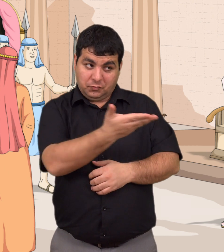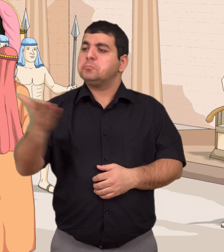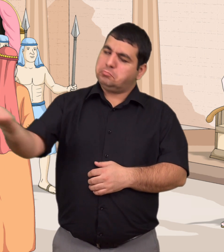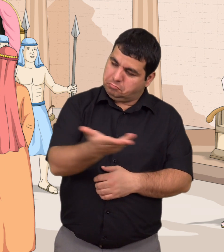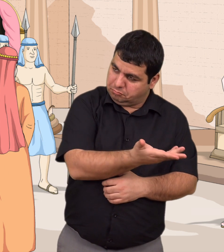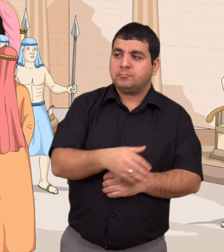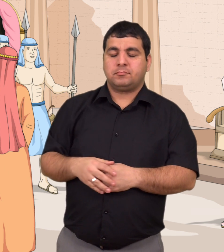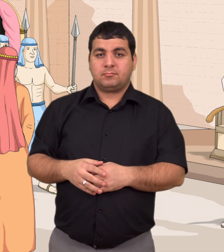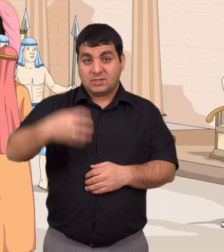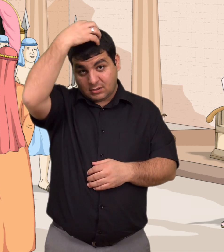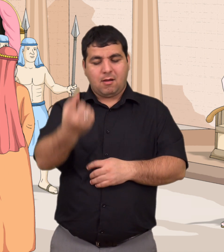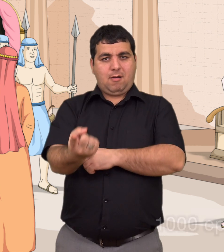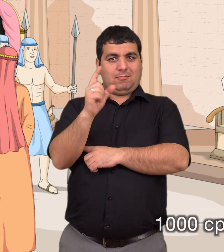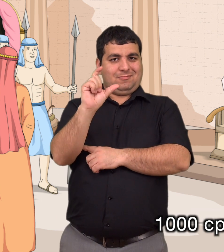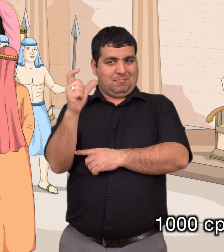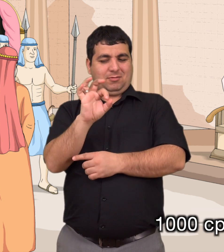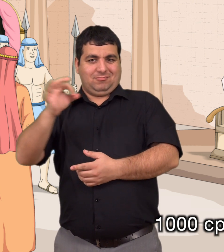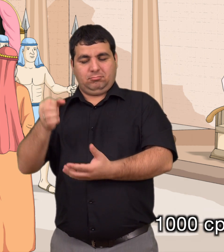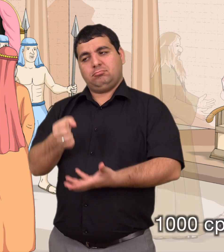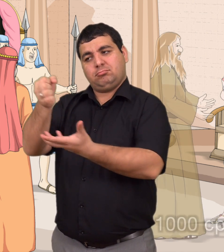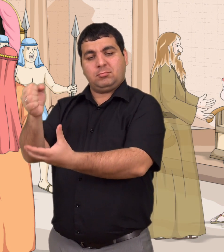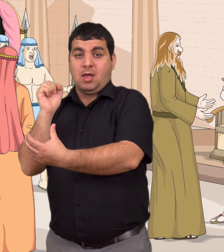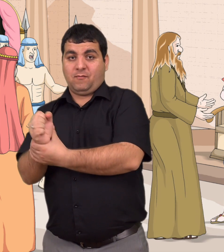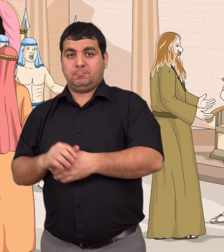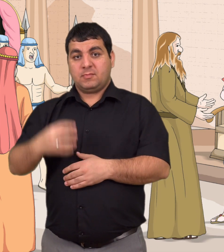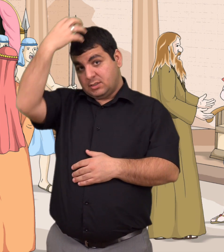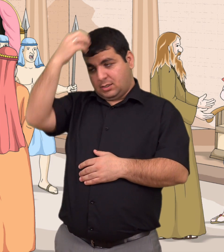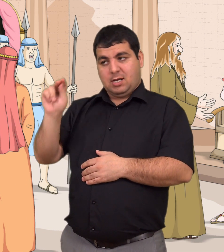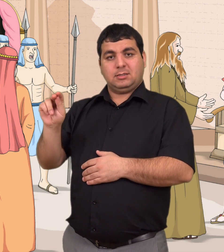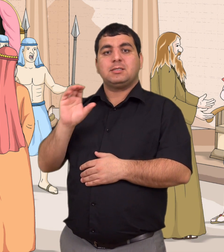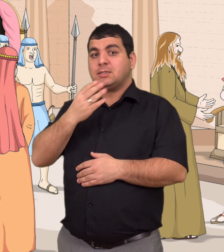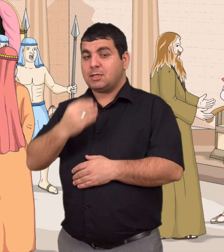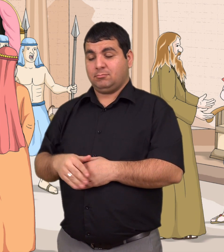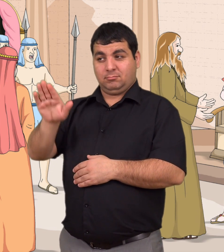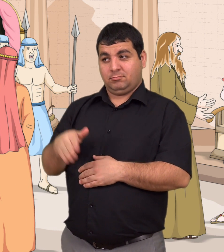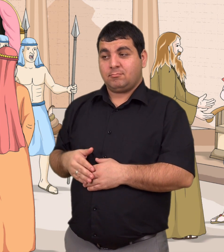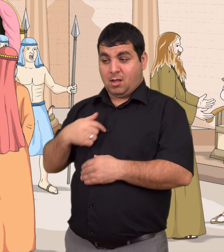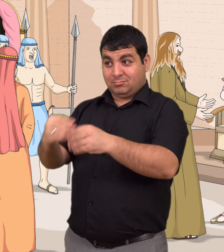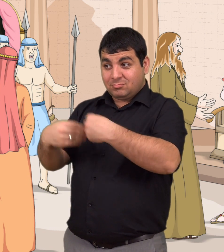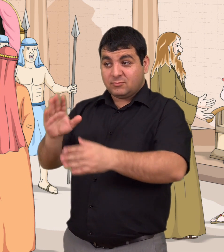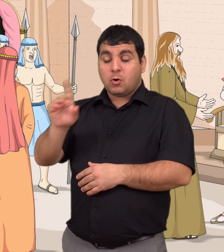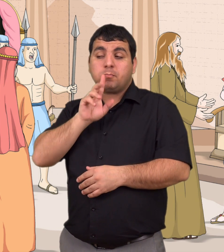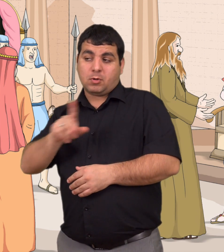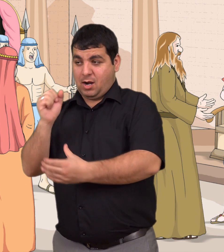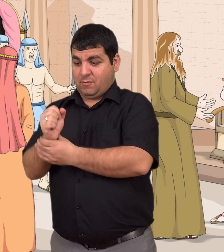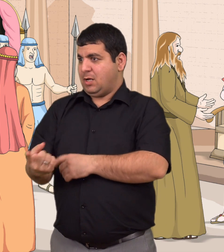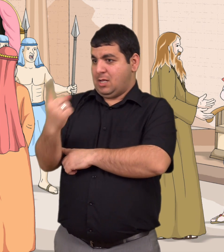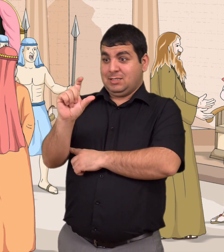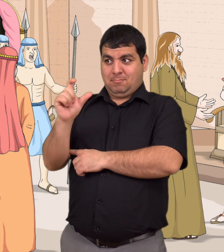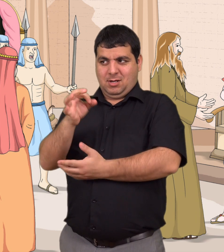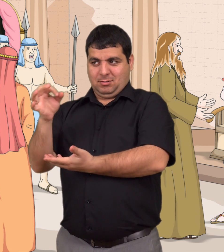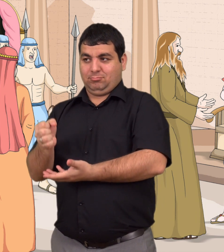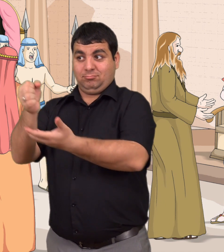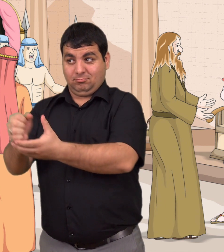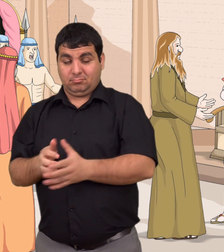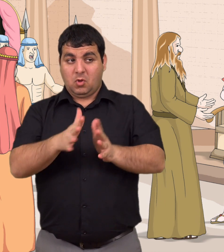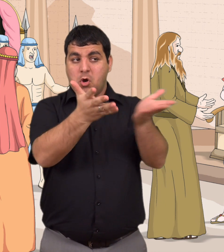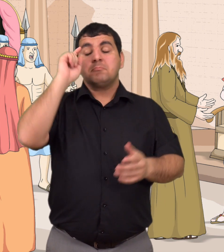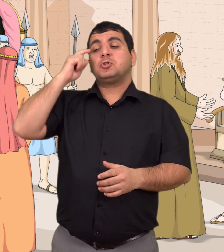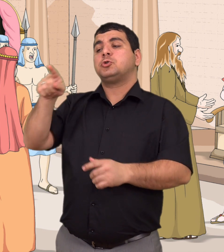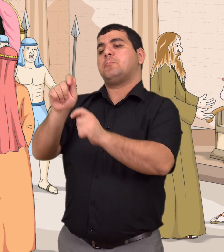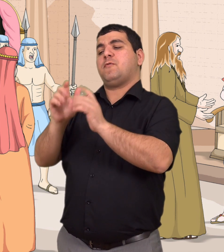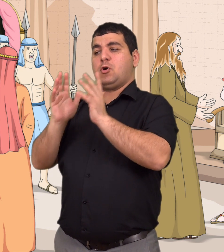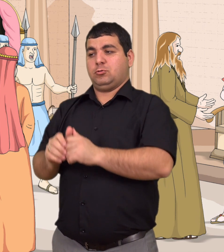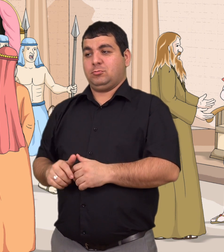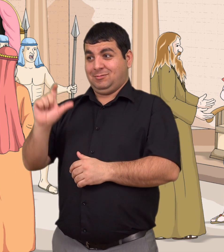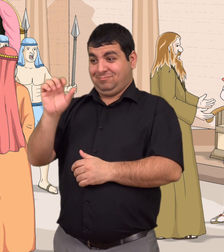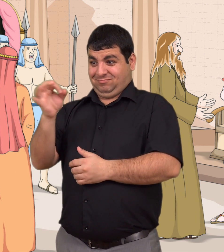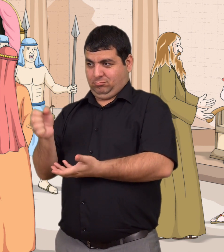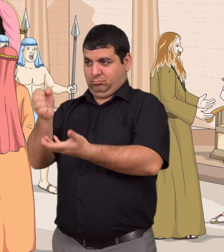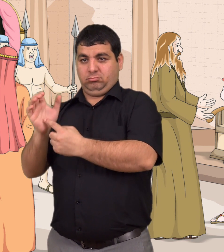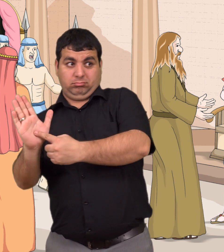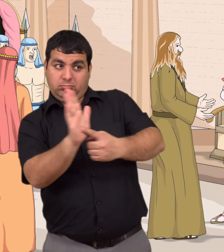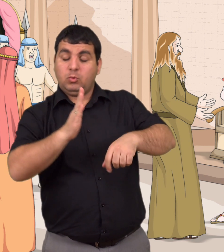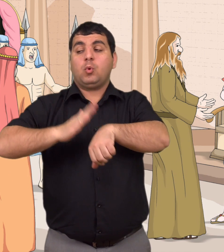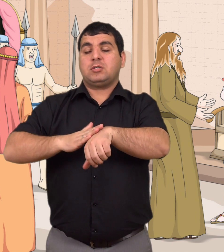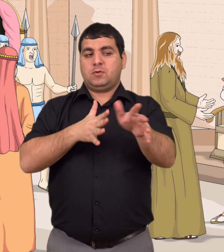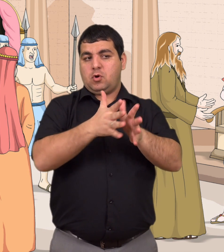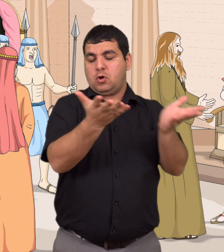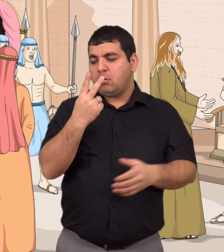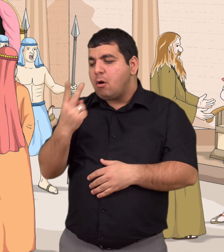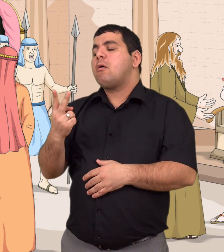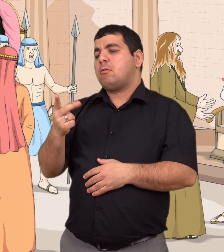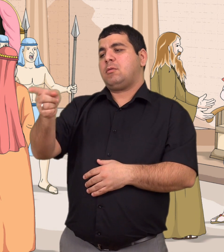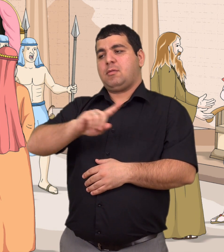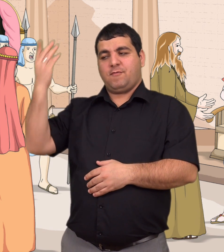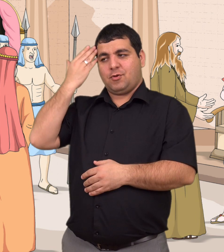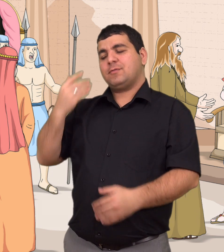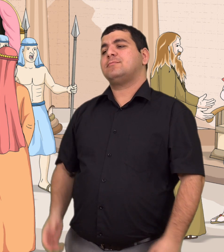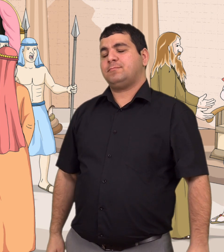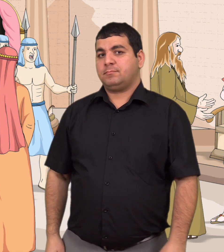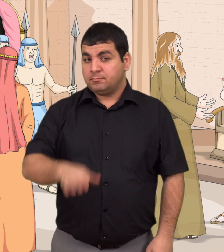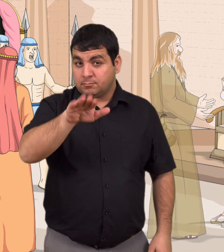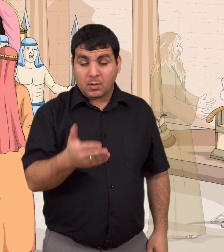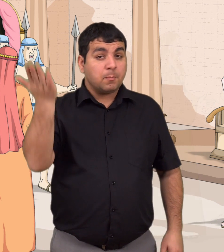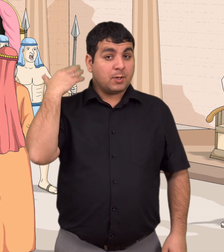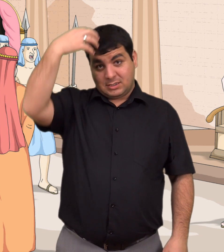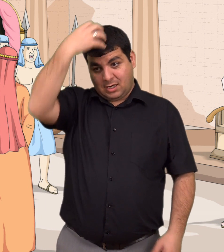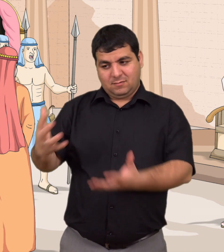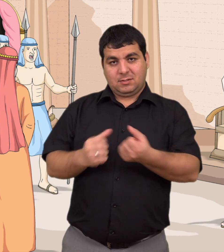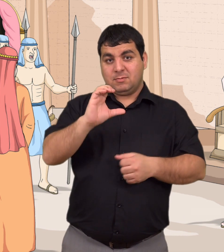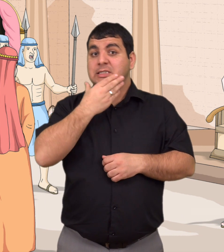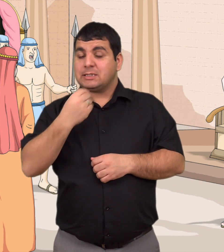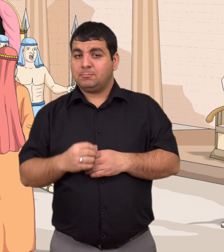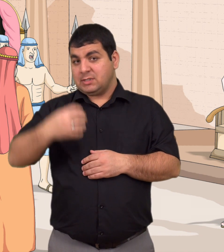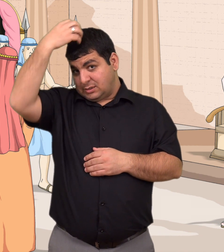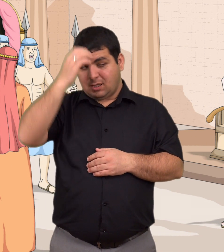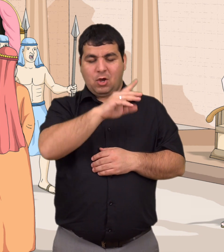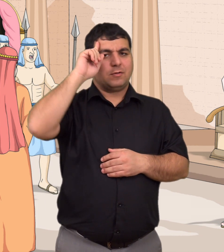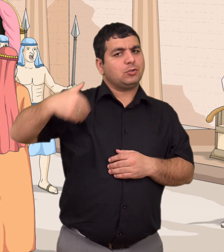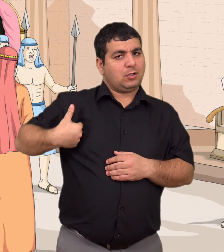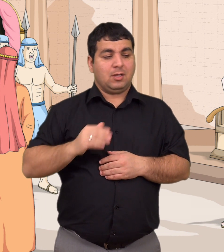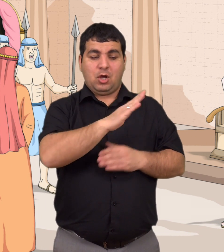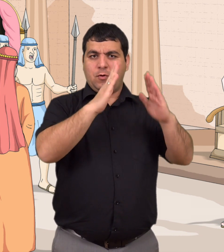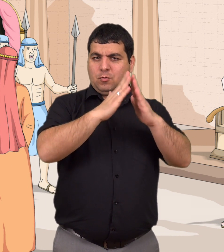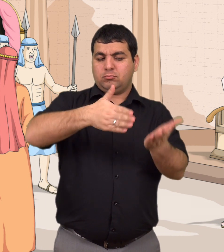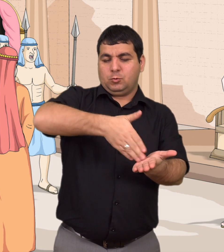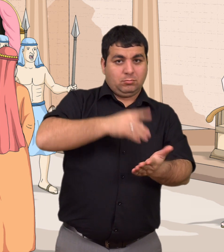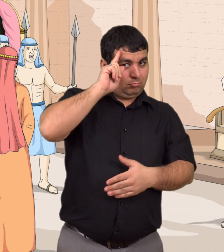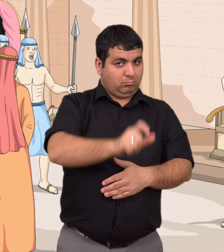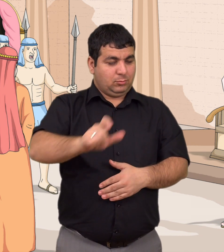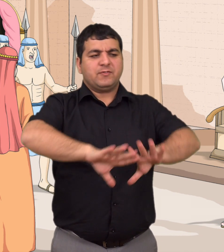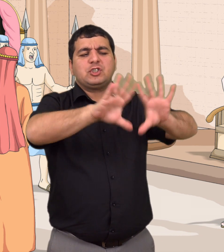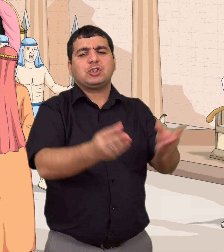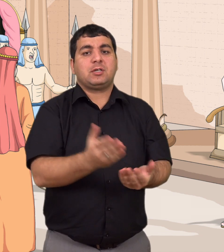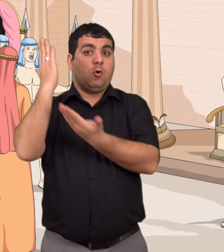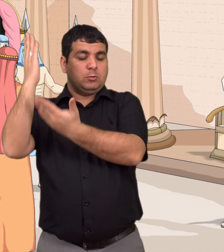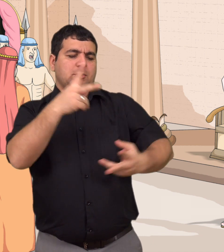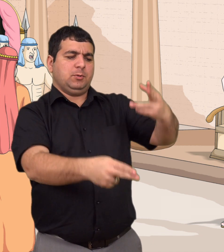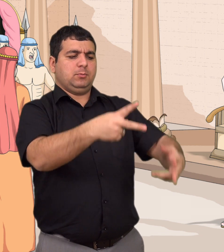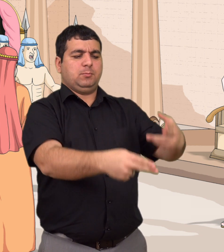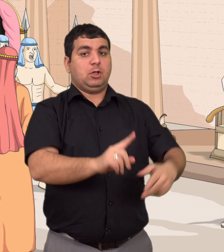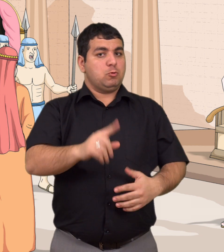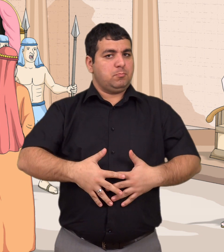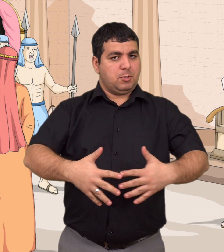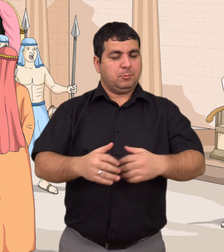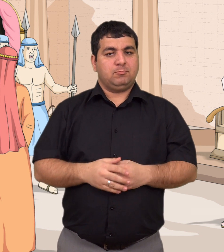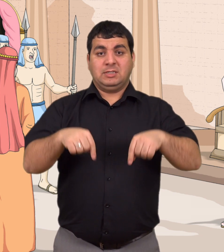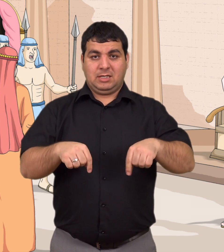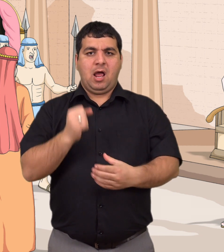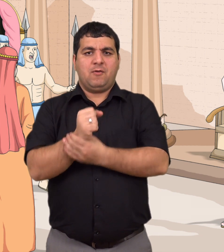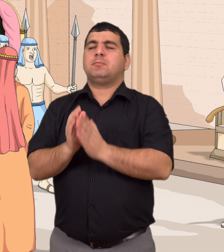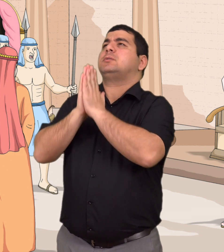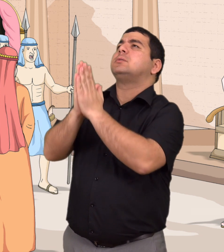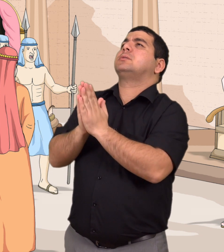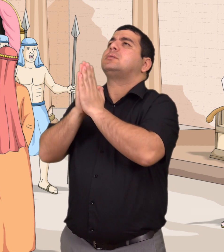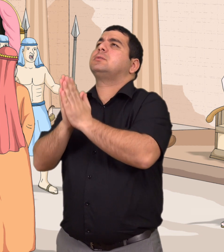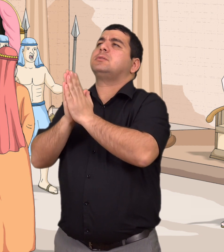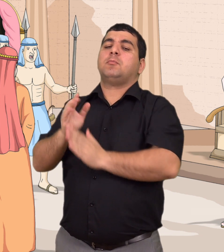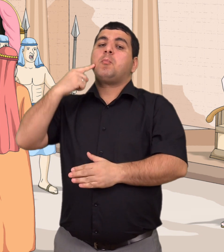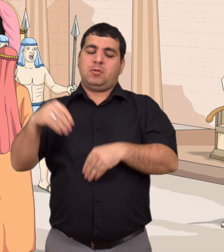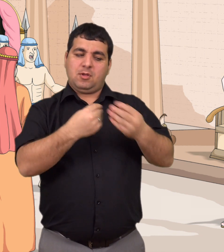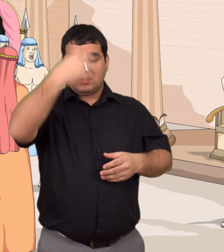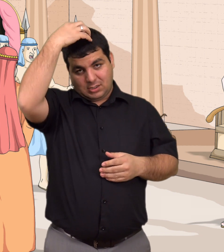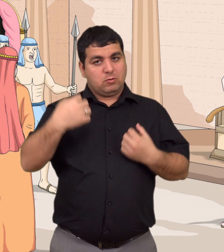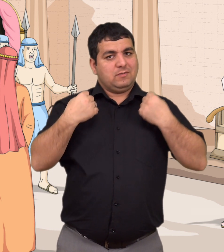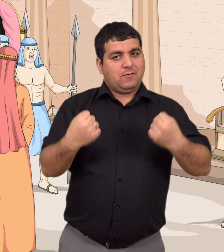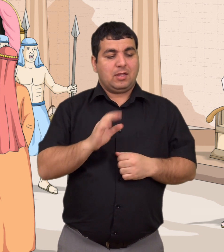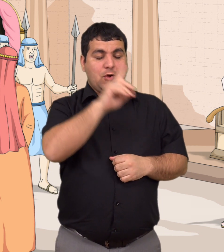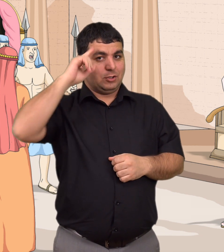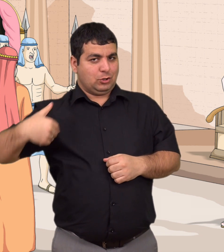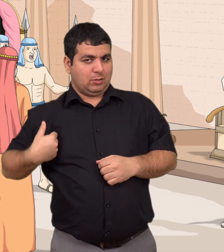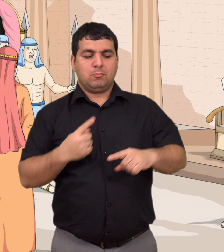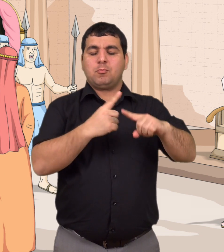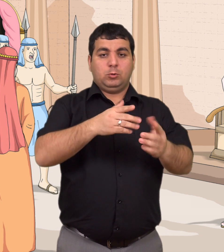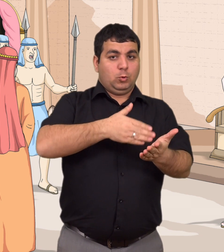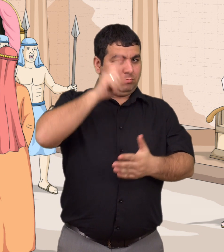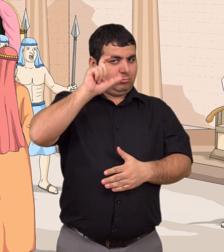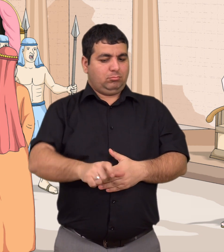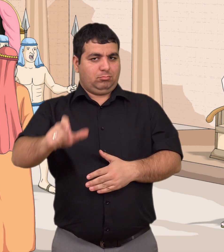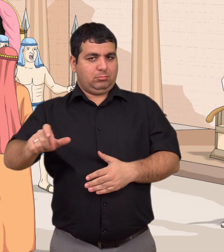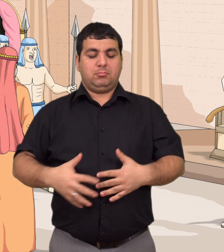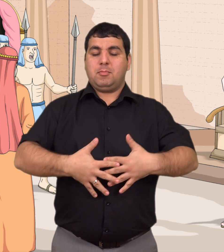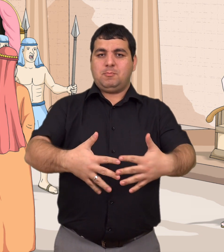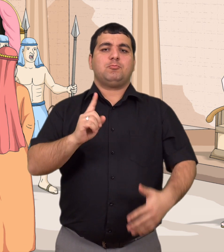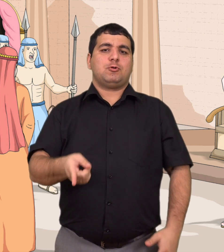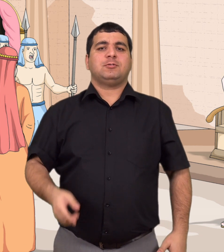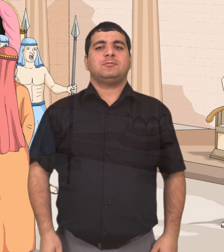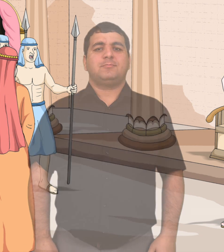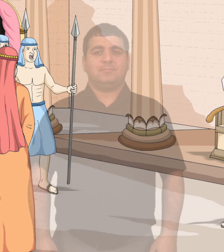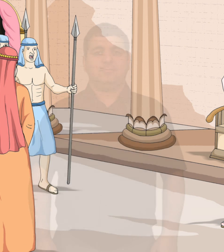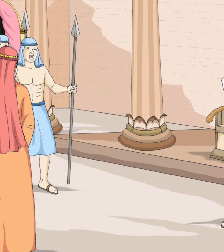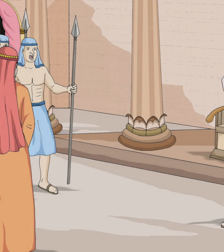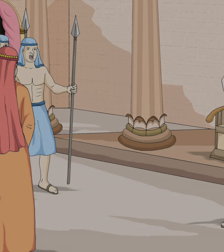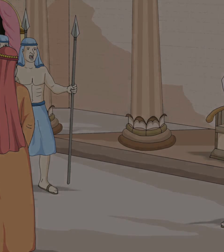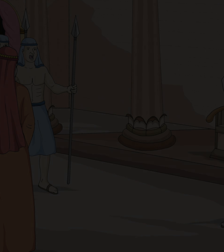And Abimelech said, “Look, my land is before you. Settle wherever you please.” And he said to Sarah, “See, I am giving your brother a thousand pieces of silver. It is your vindication before all who are with you; you are completely cleared.” Then Abraham prayed to God, and God healed Abimelech and his wife and his maidservants, so that they could again bear children— for on account of Abraham’s wife Sarah, the LORD had completely closed all the wombs in Abimelech’s household.